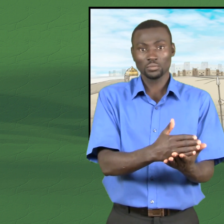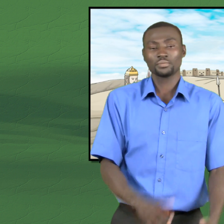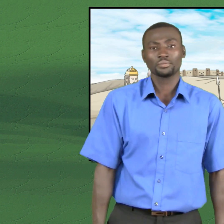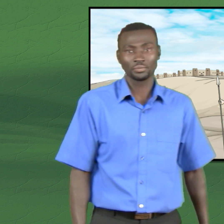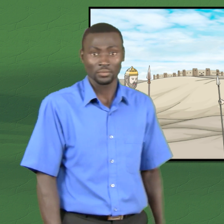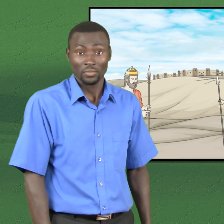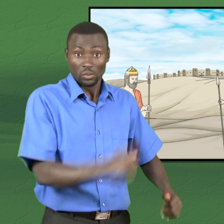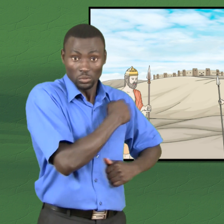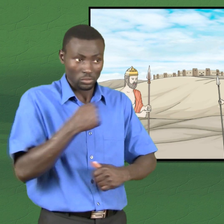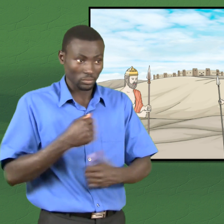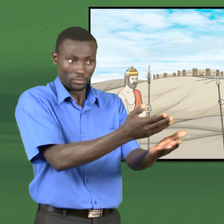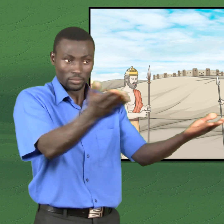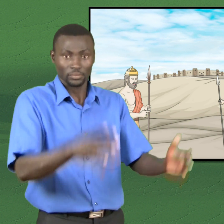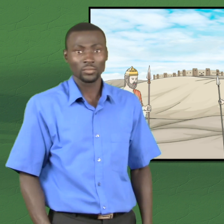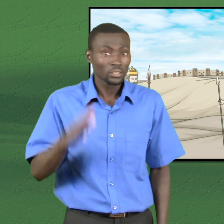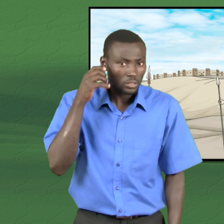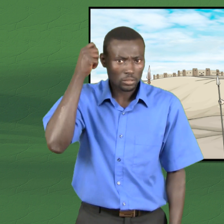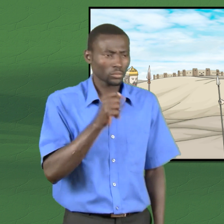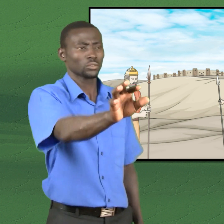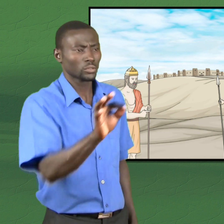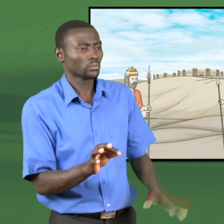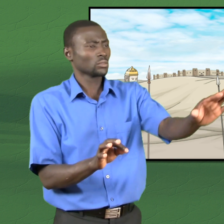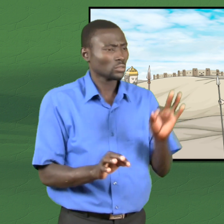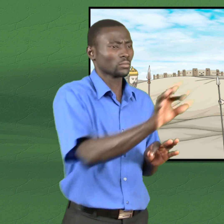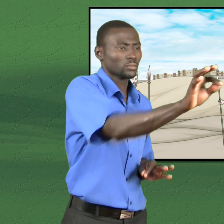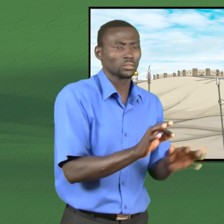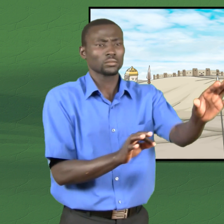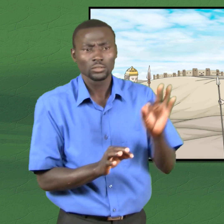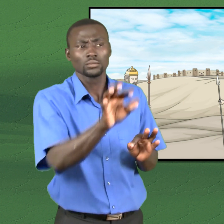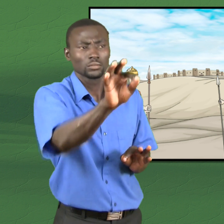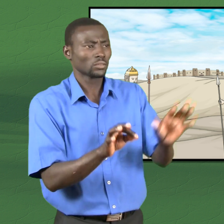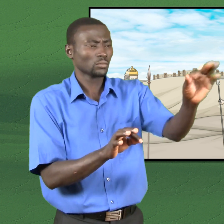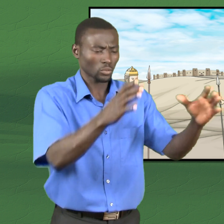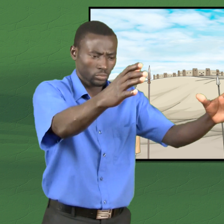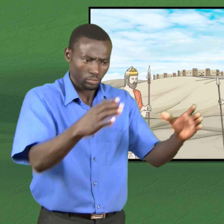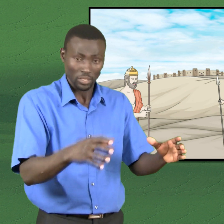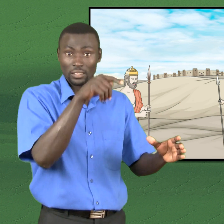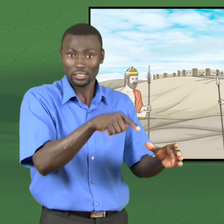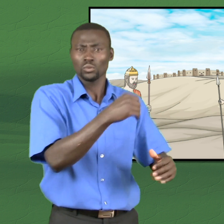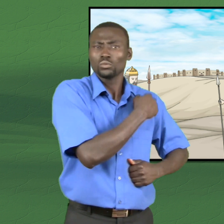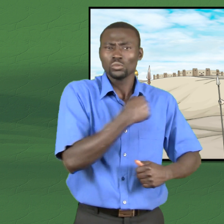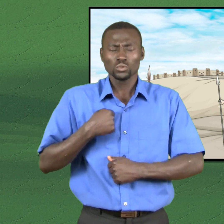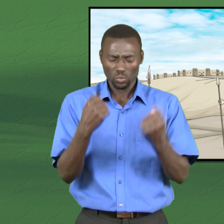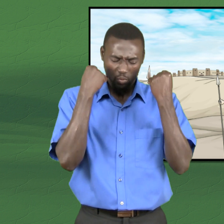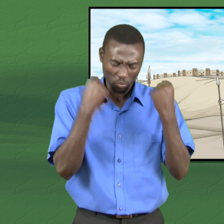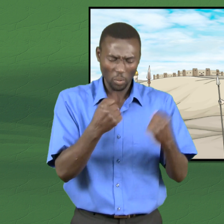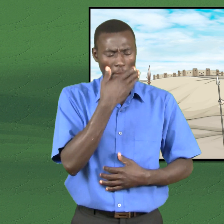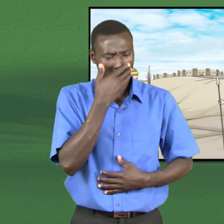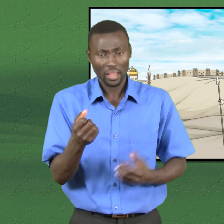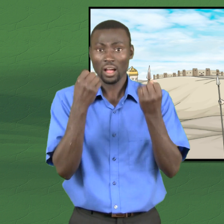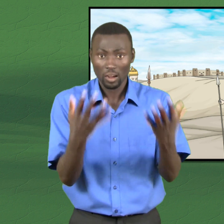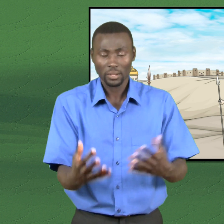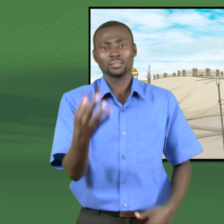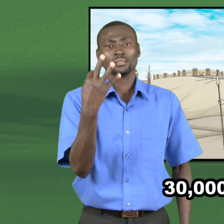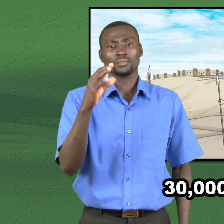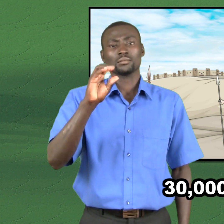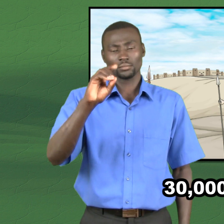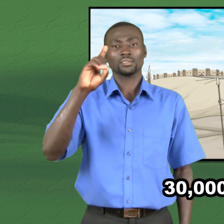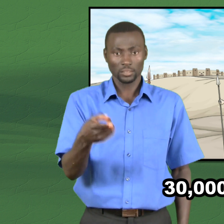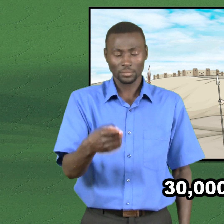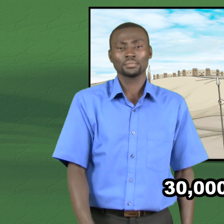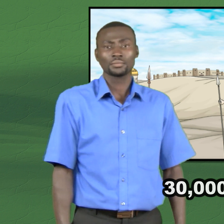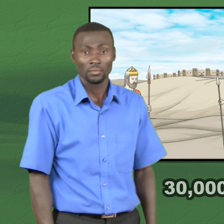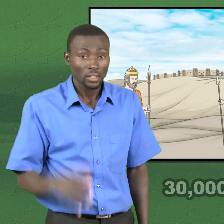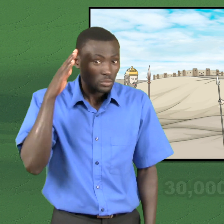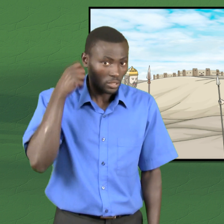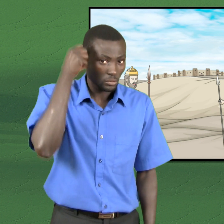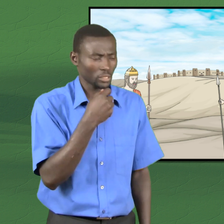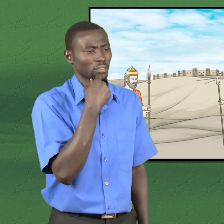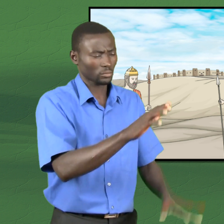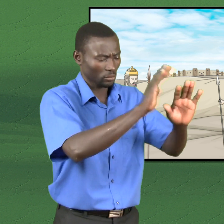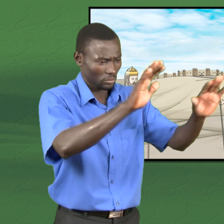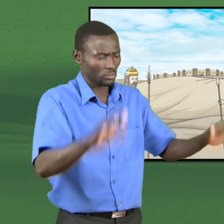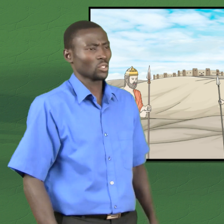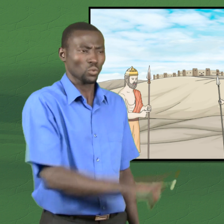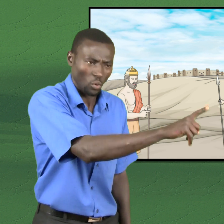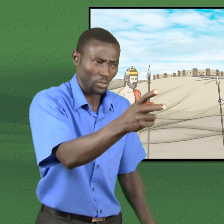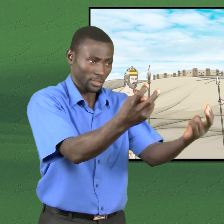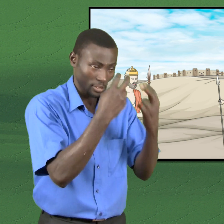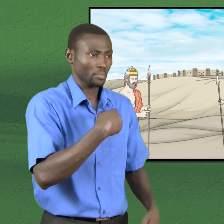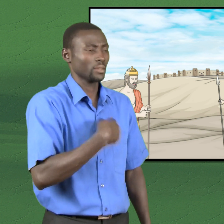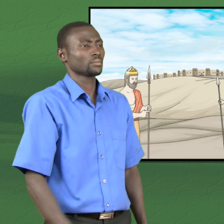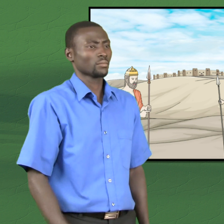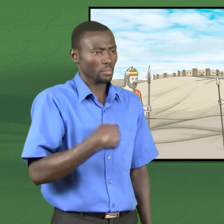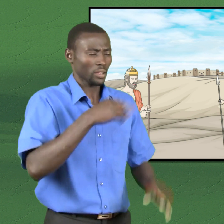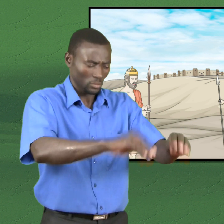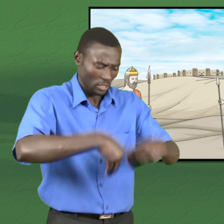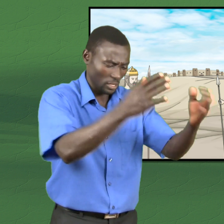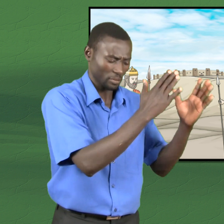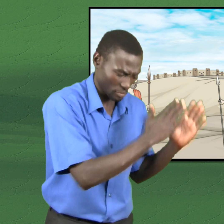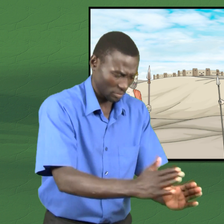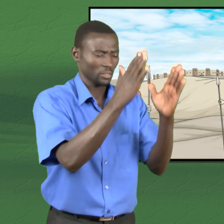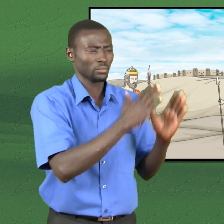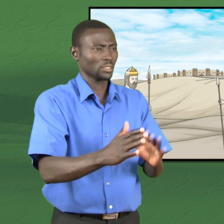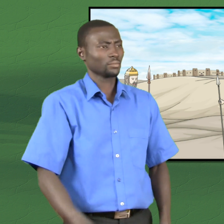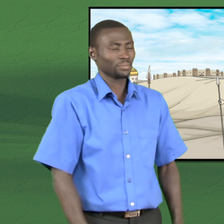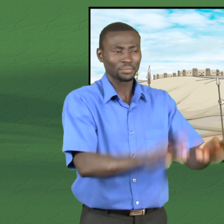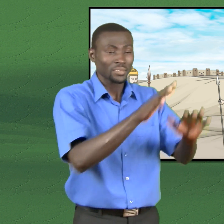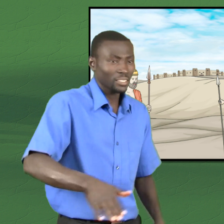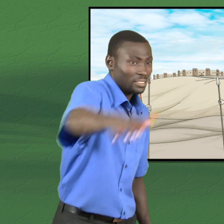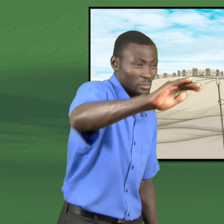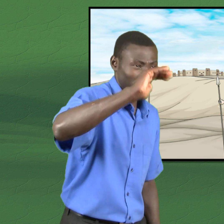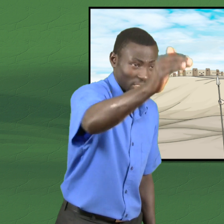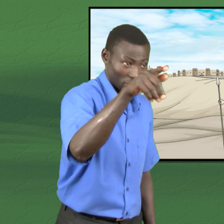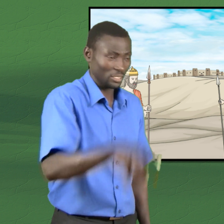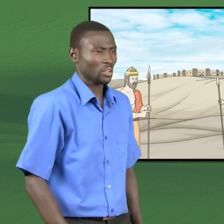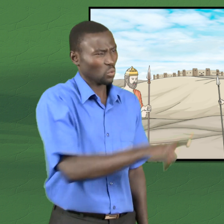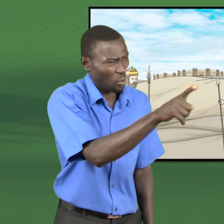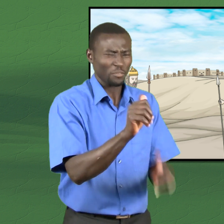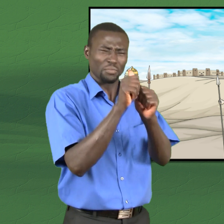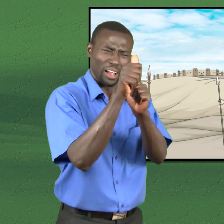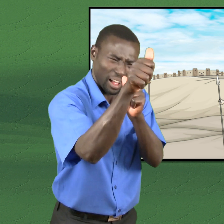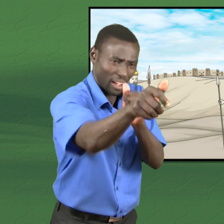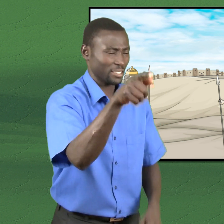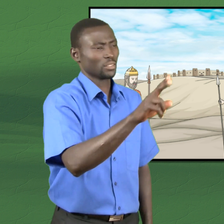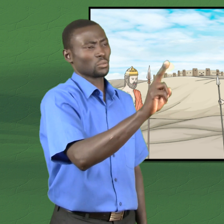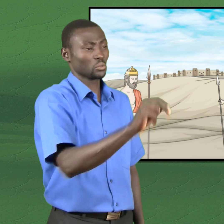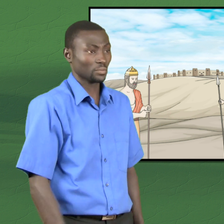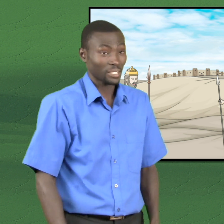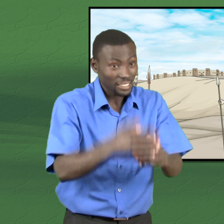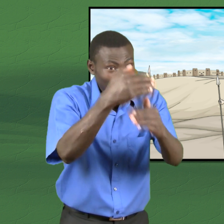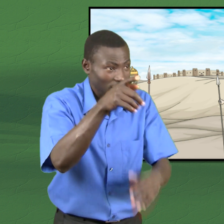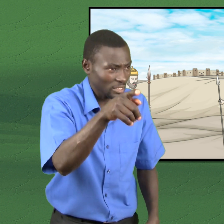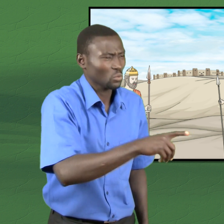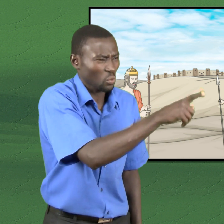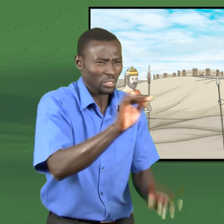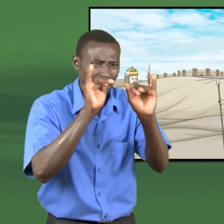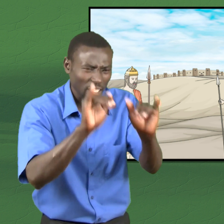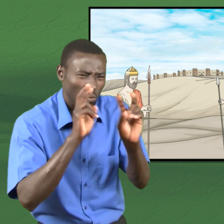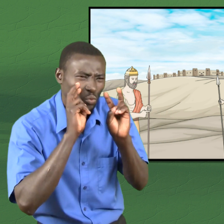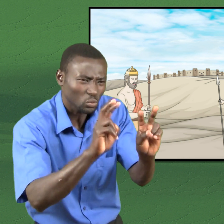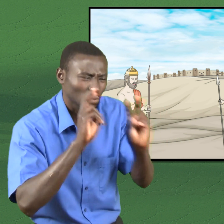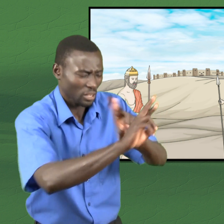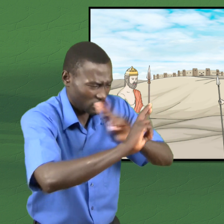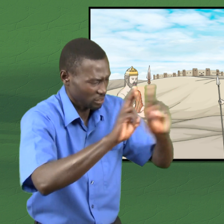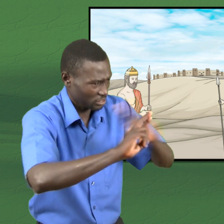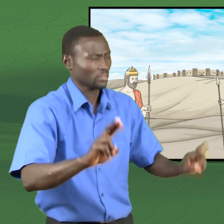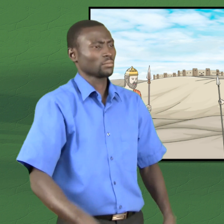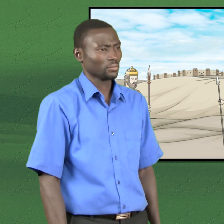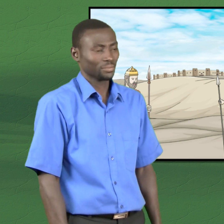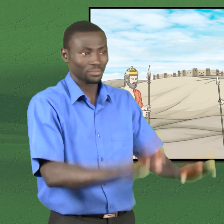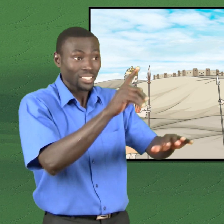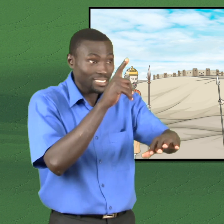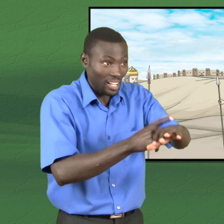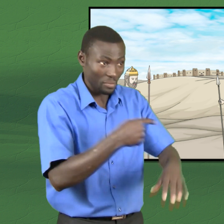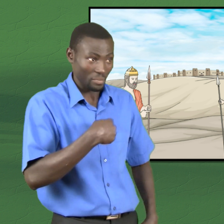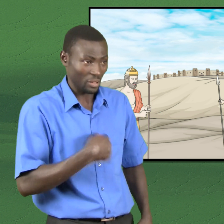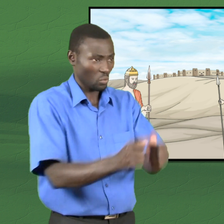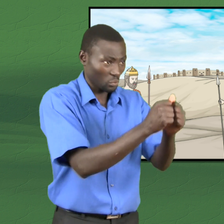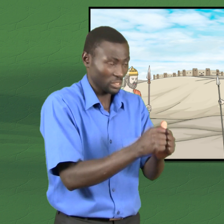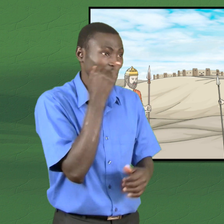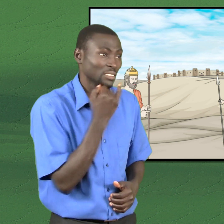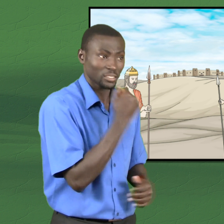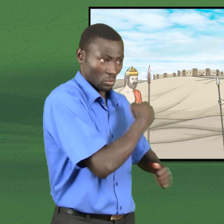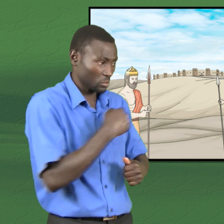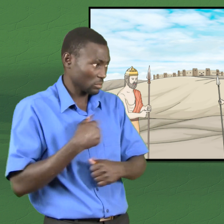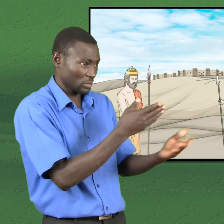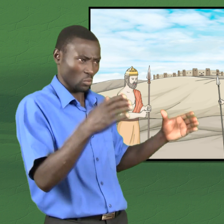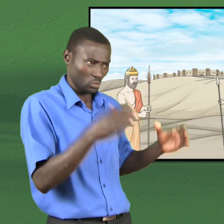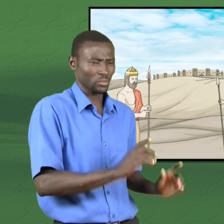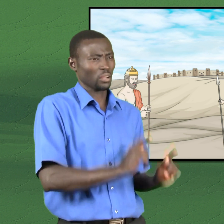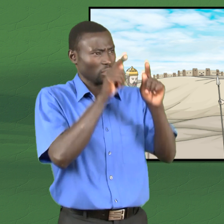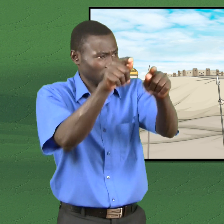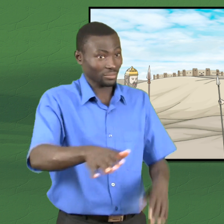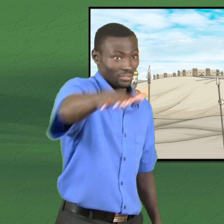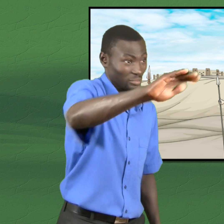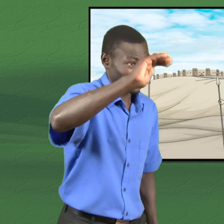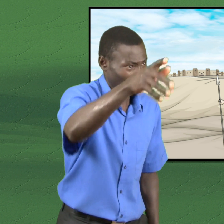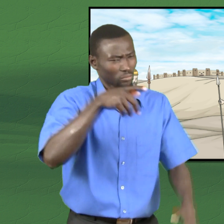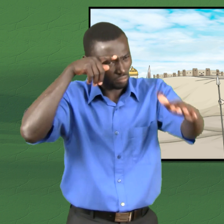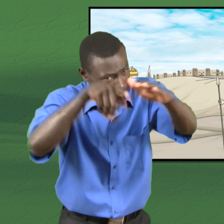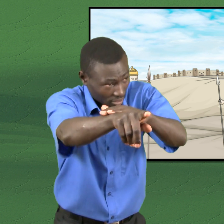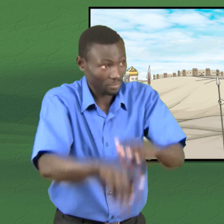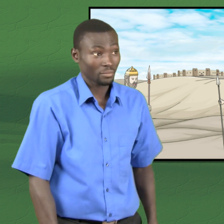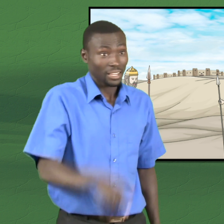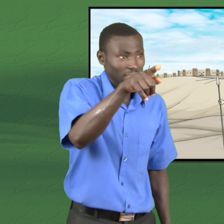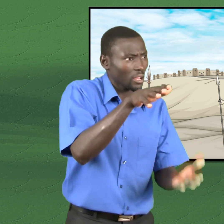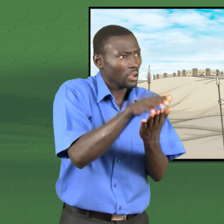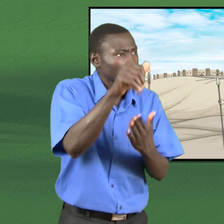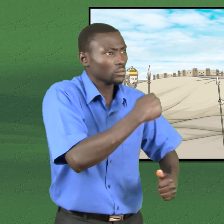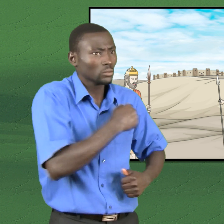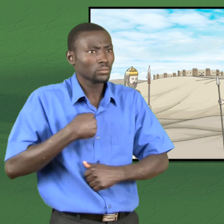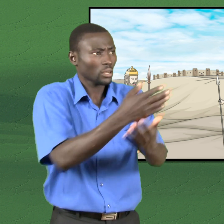Joshua chose 30,000 mighty men of valor and sent them out at night with these orders: “Pay attention. You are to lie in ambush behind the city, not too far from it. All of you must be ready. Then I and all the troops with me will advance on the city. When they come out against us as they did the first time, we will flee from them.